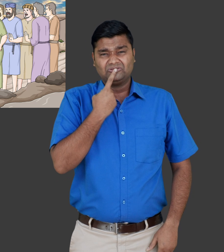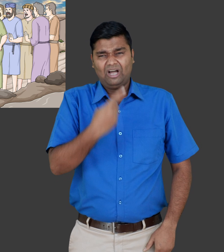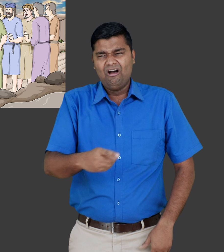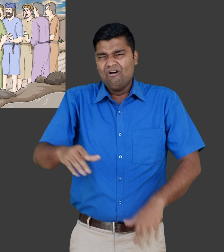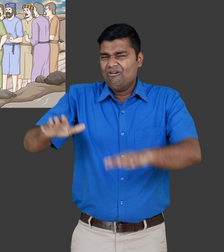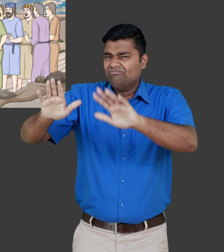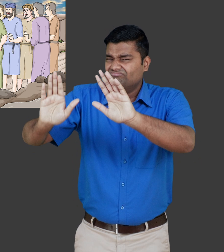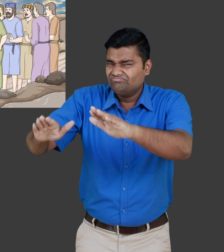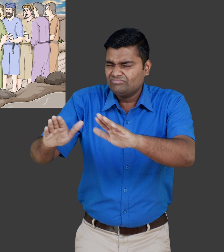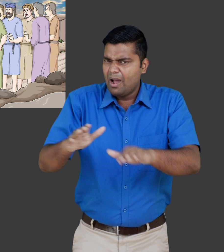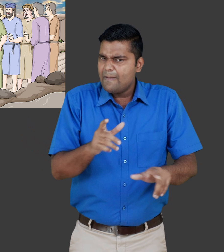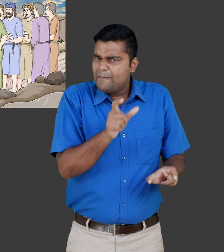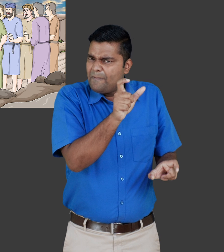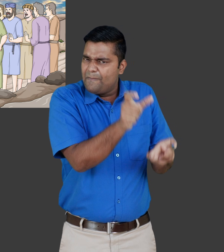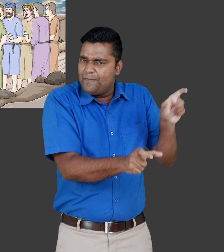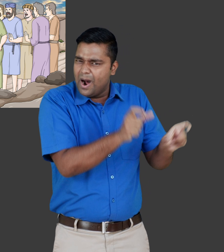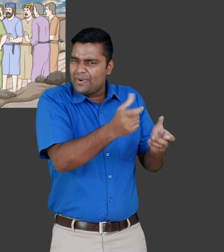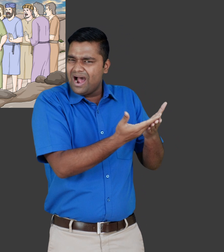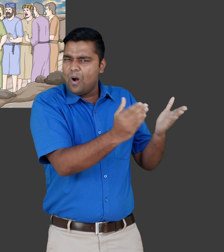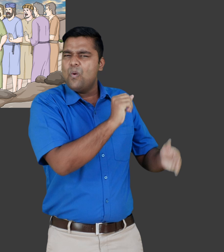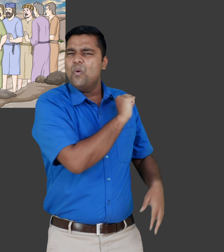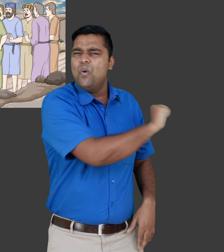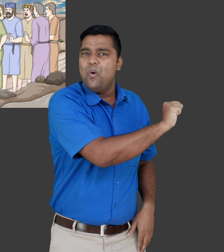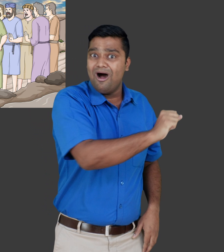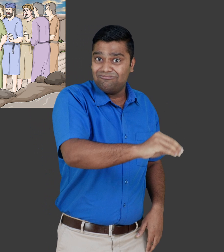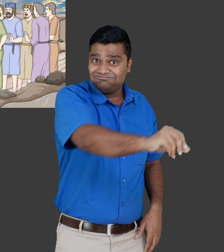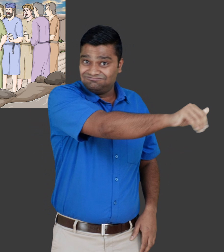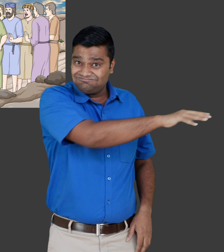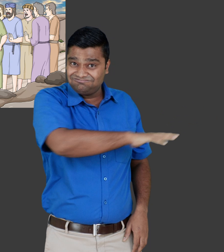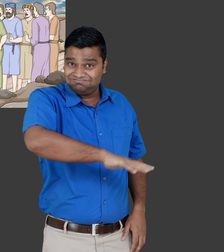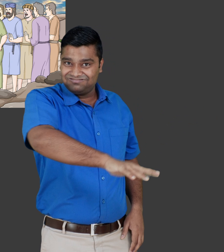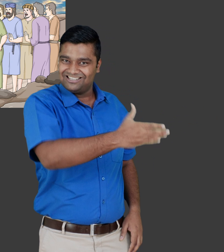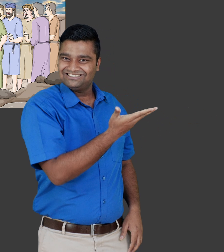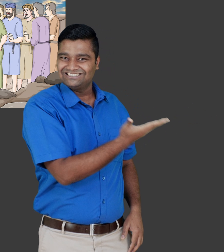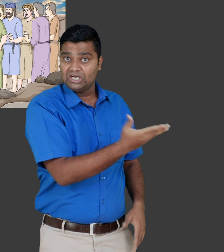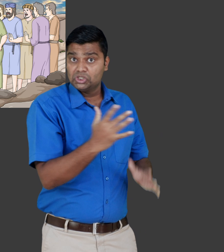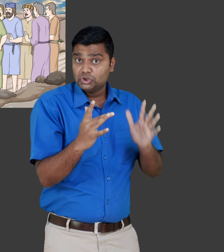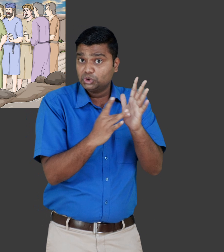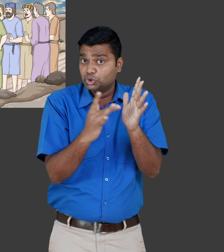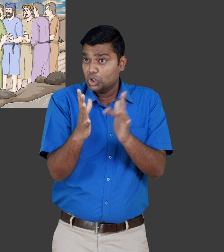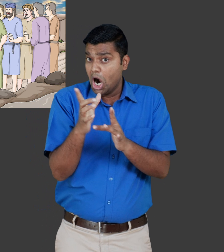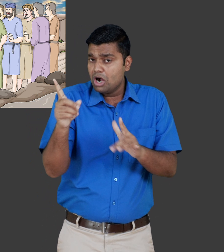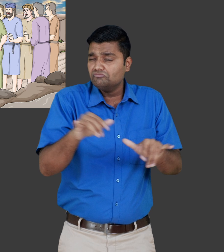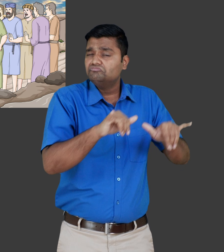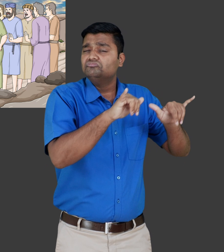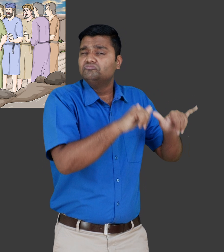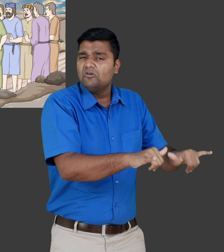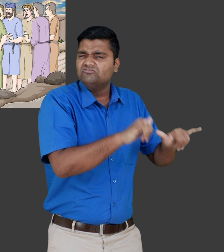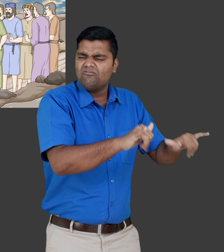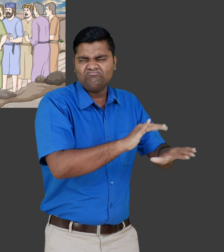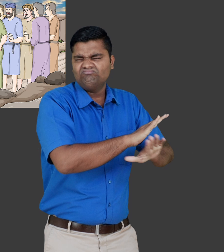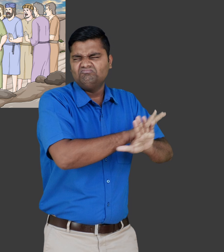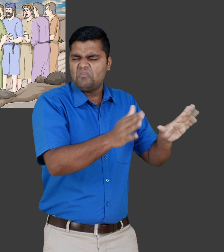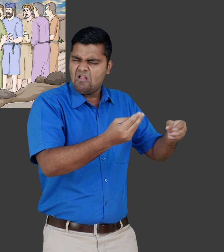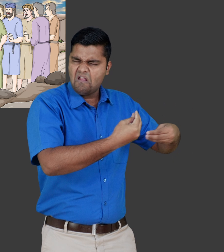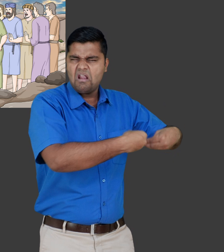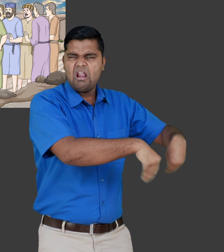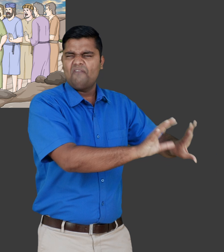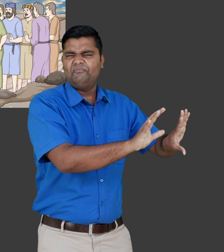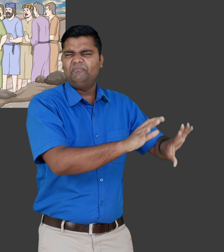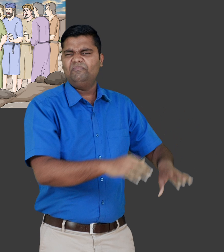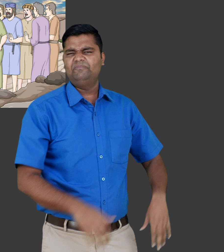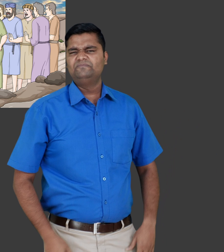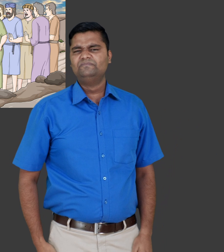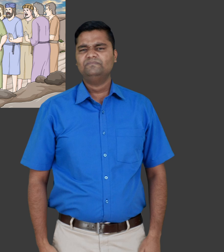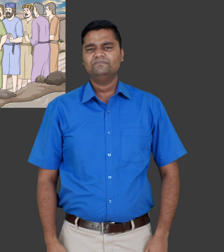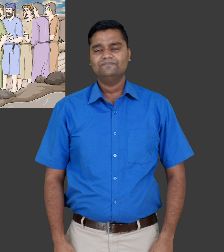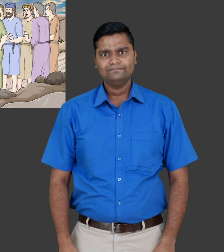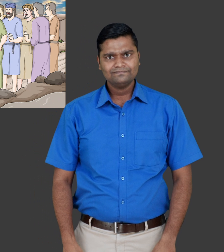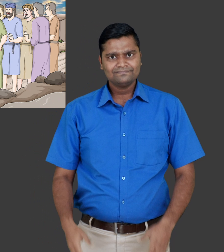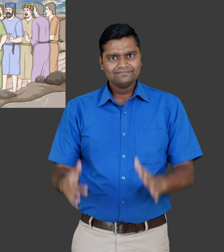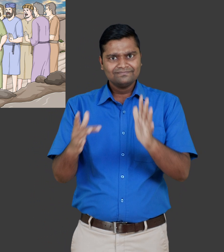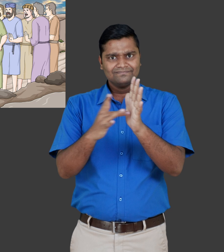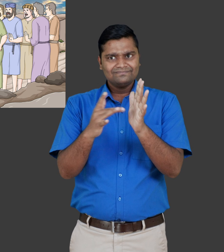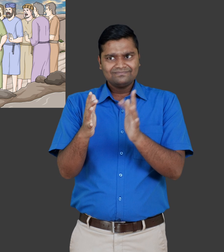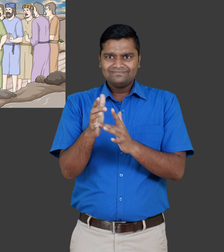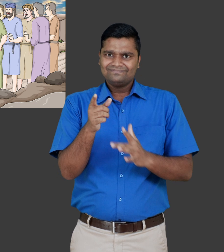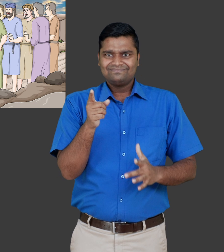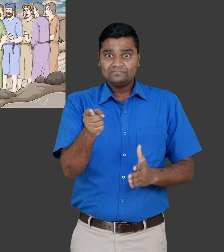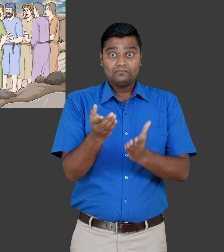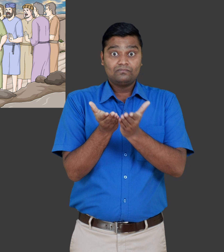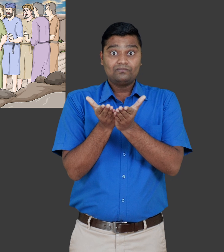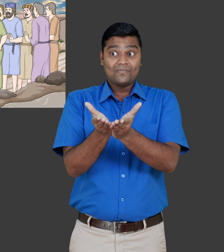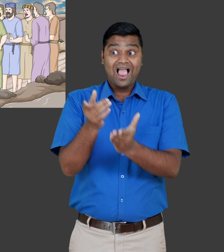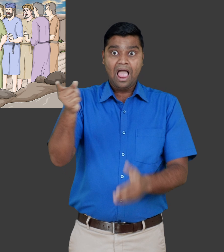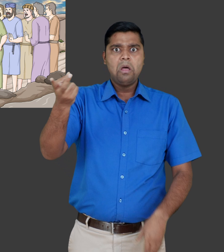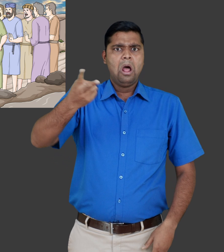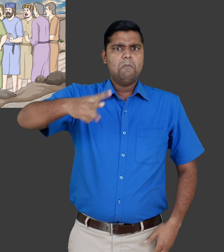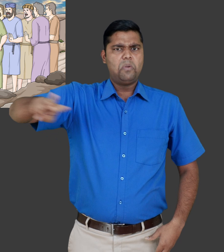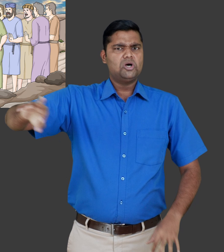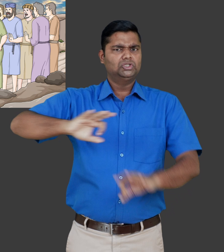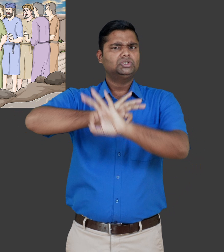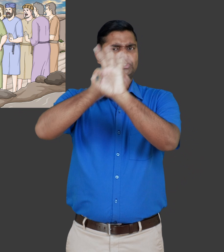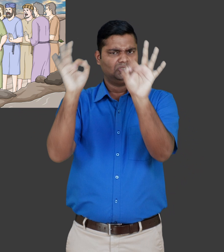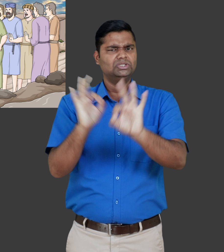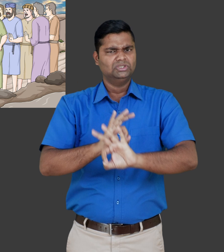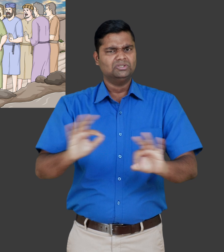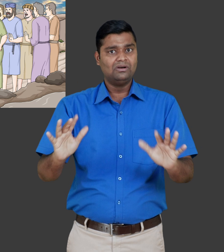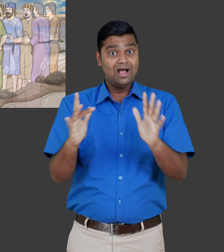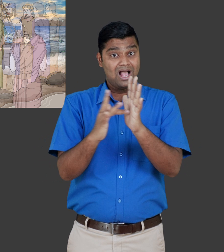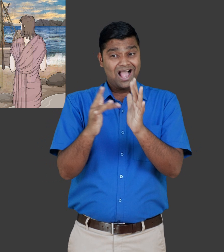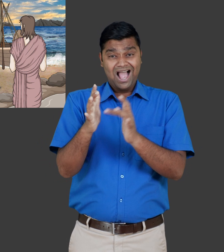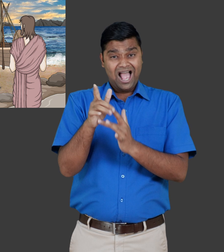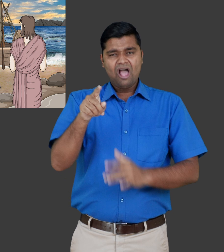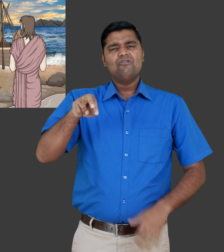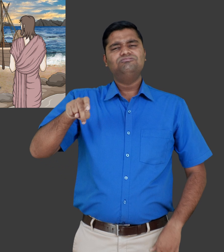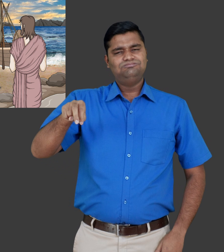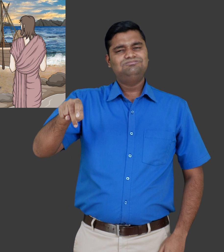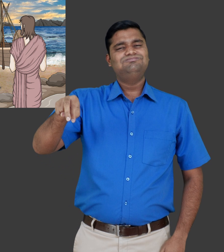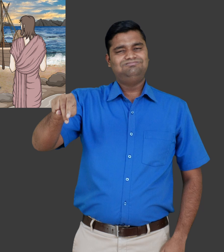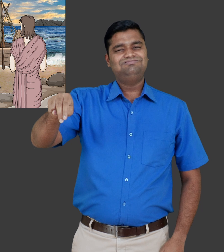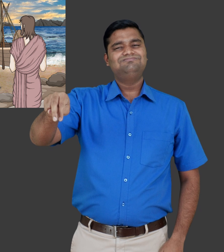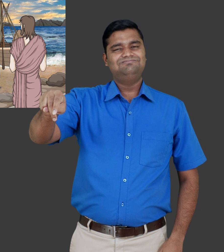And the people began to beg Jesus to leave their region.